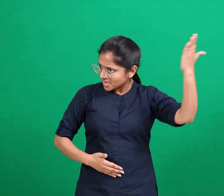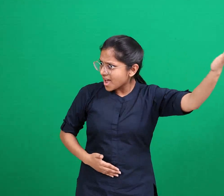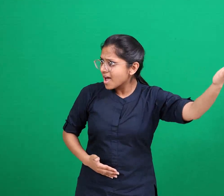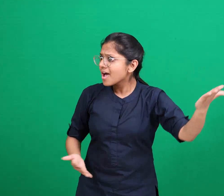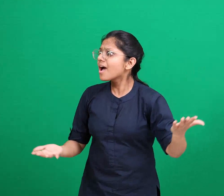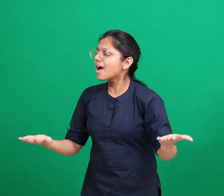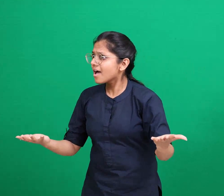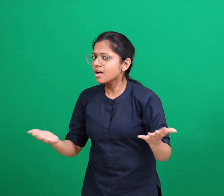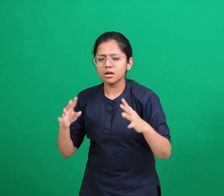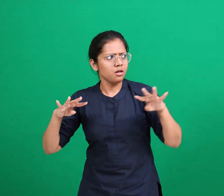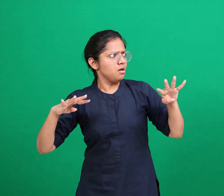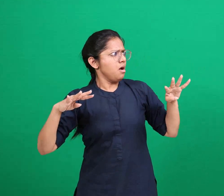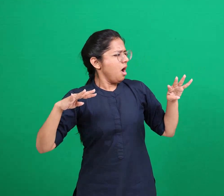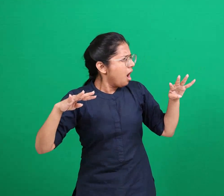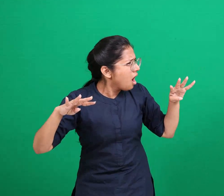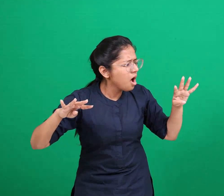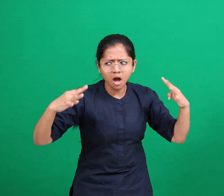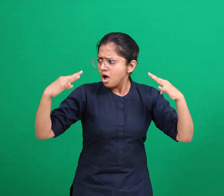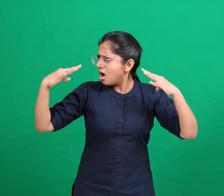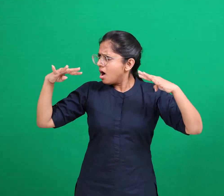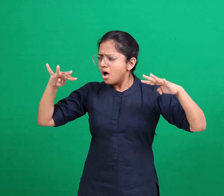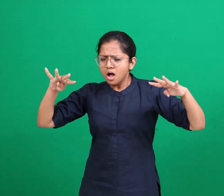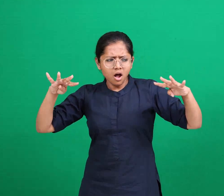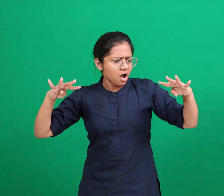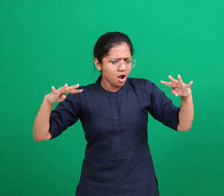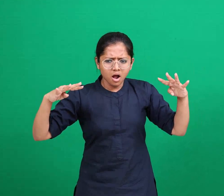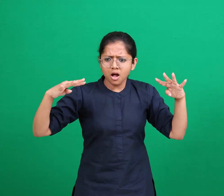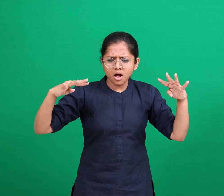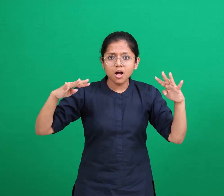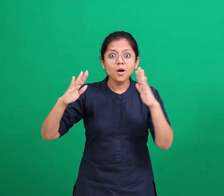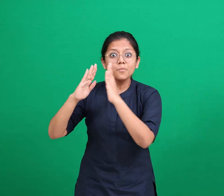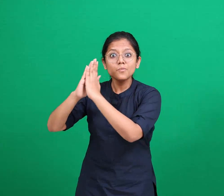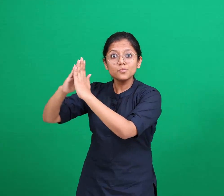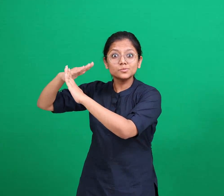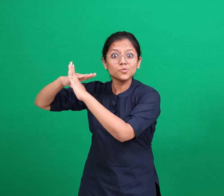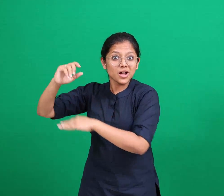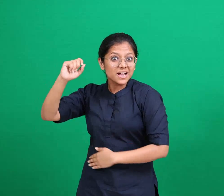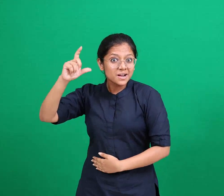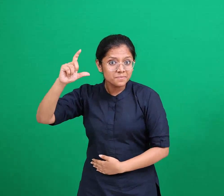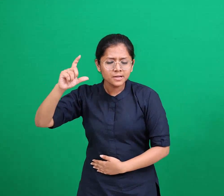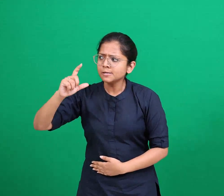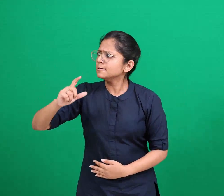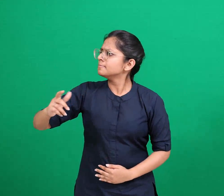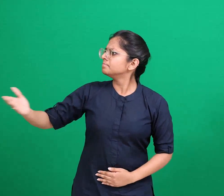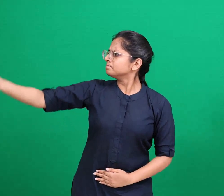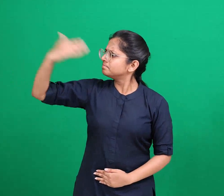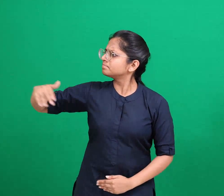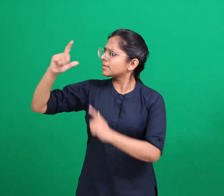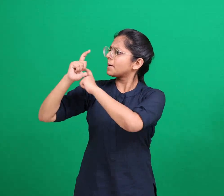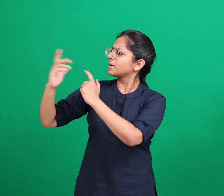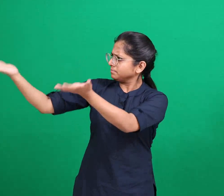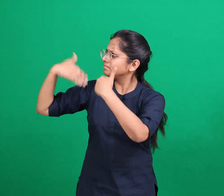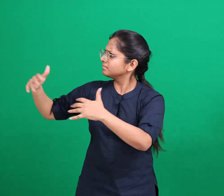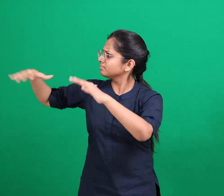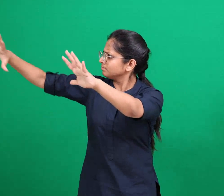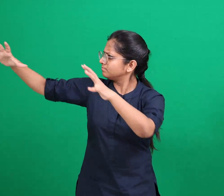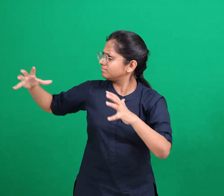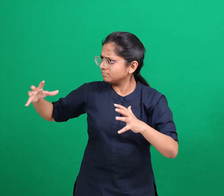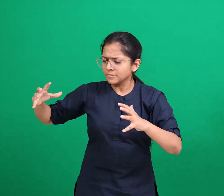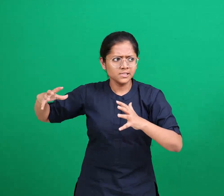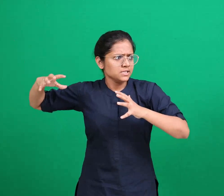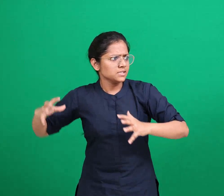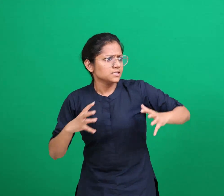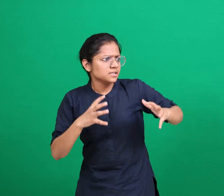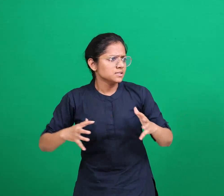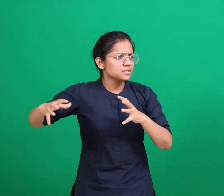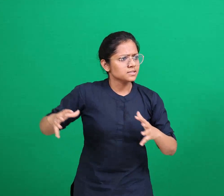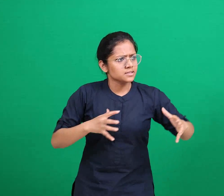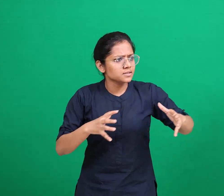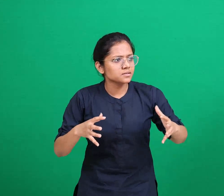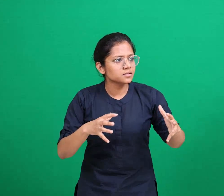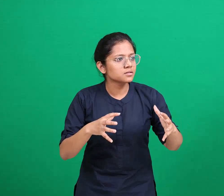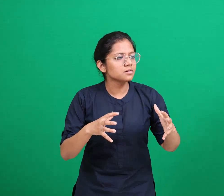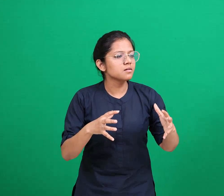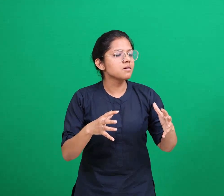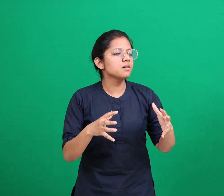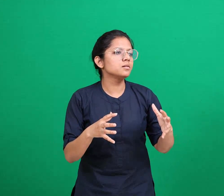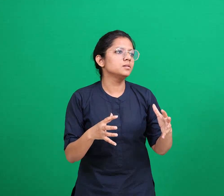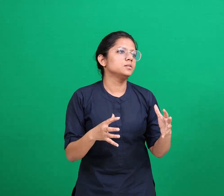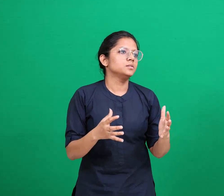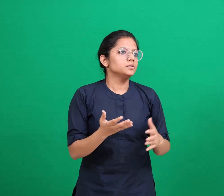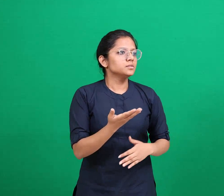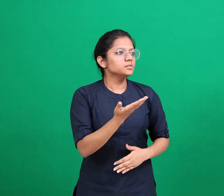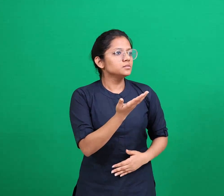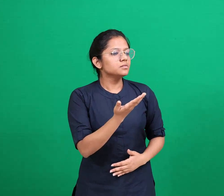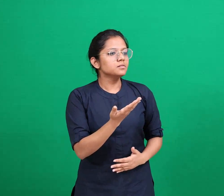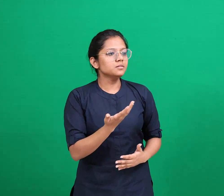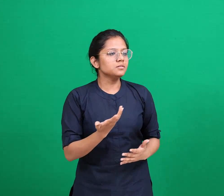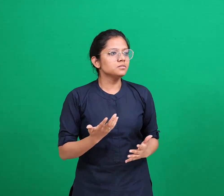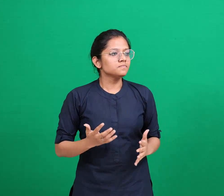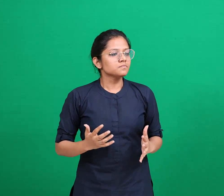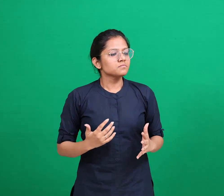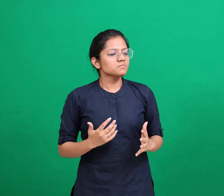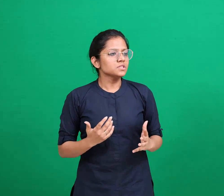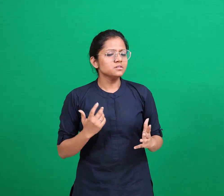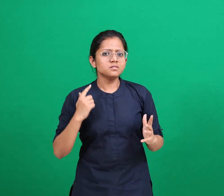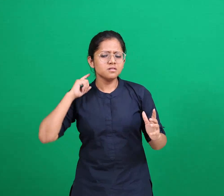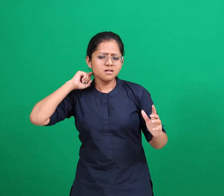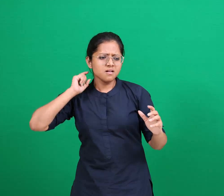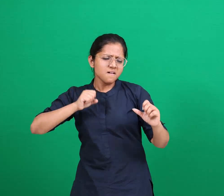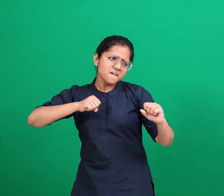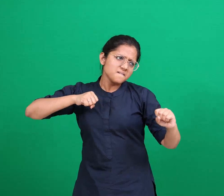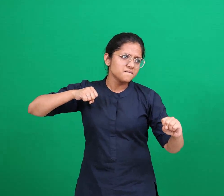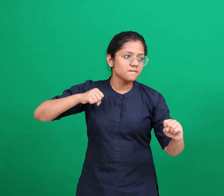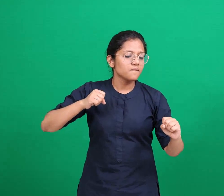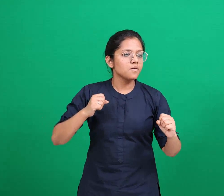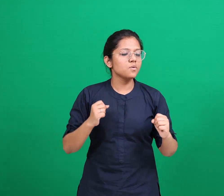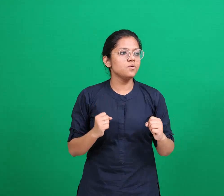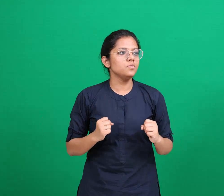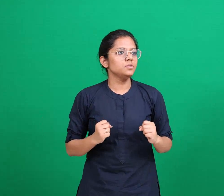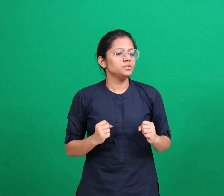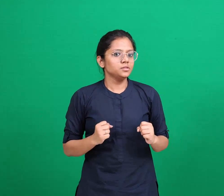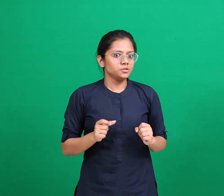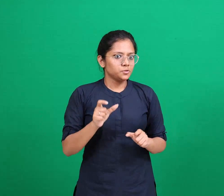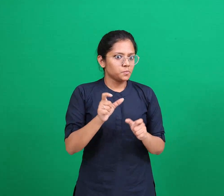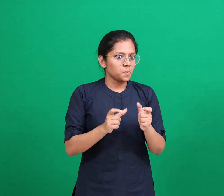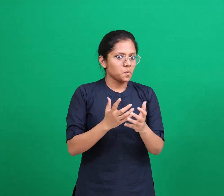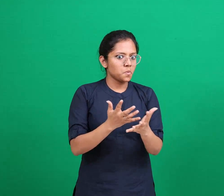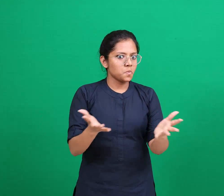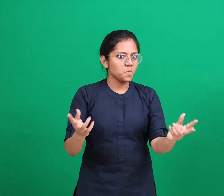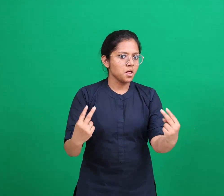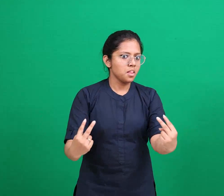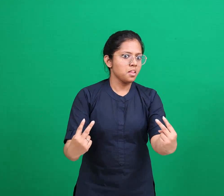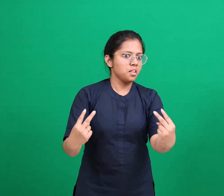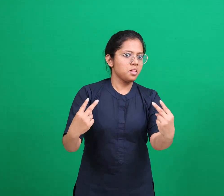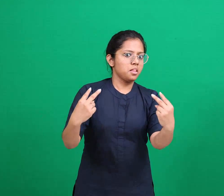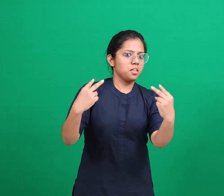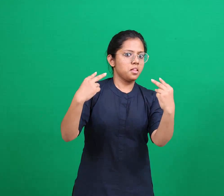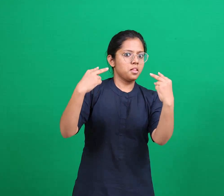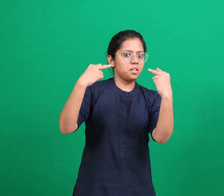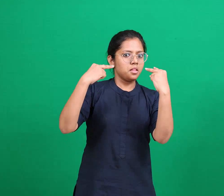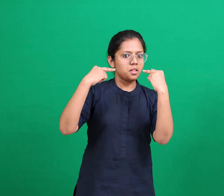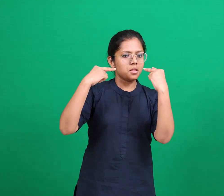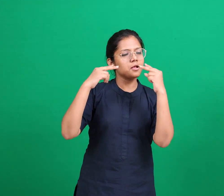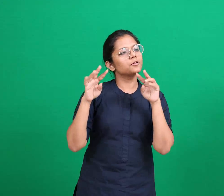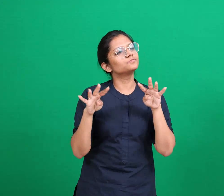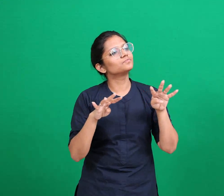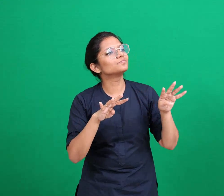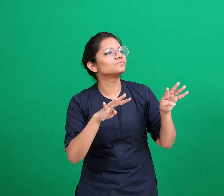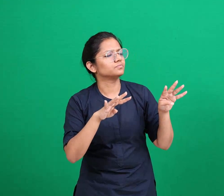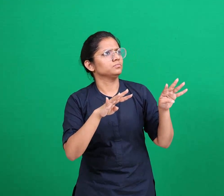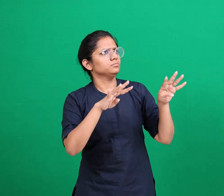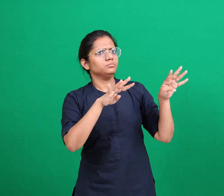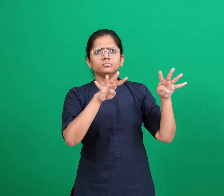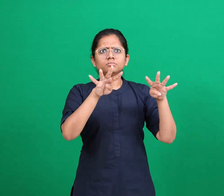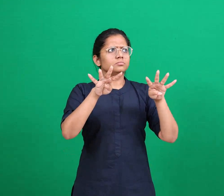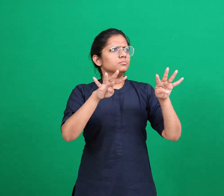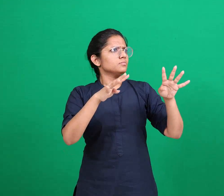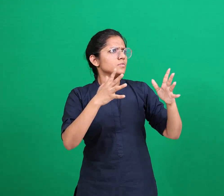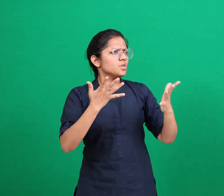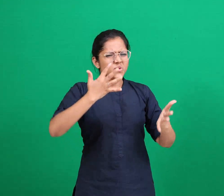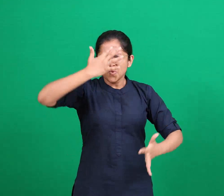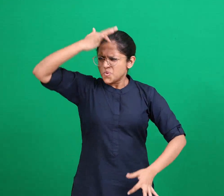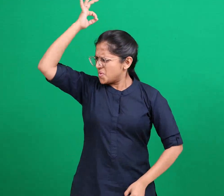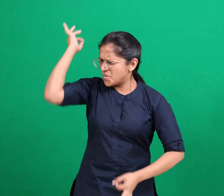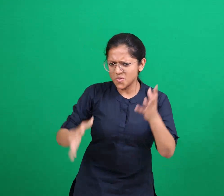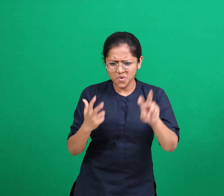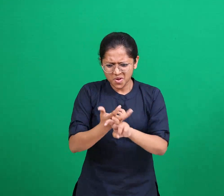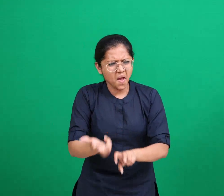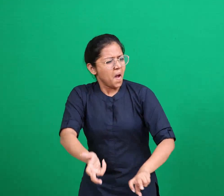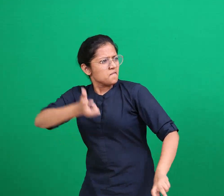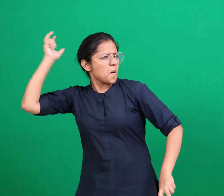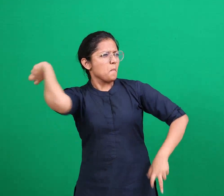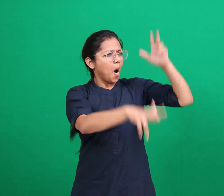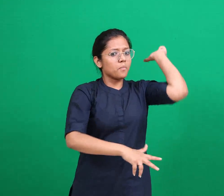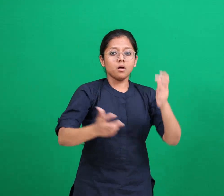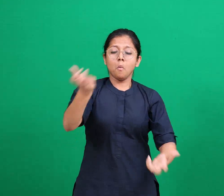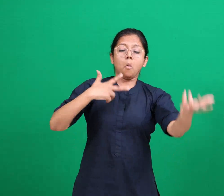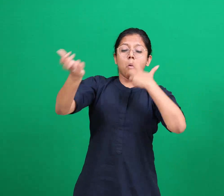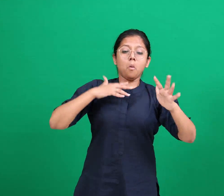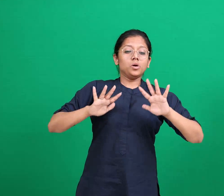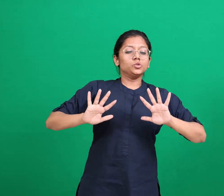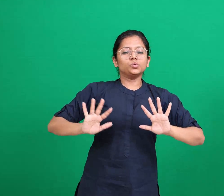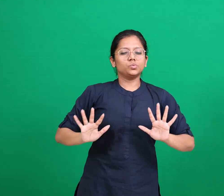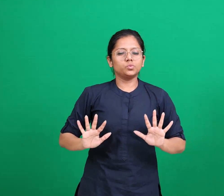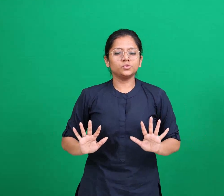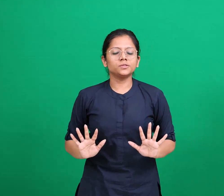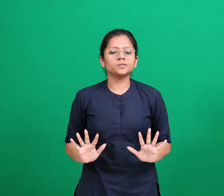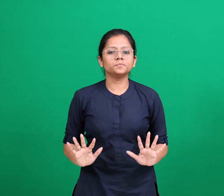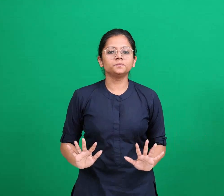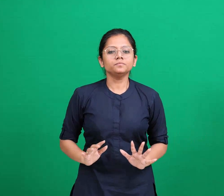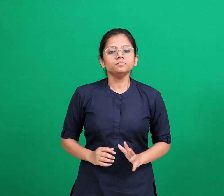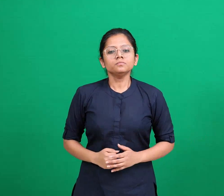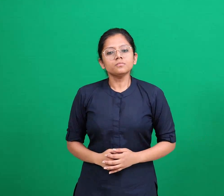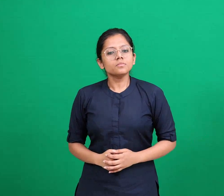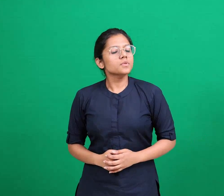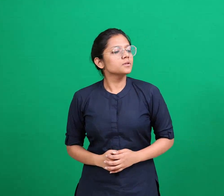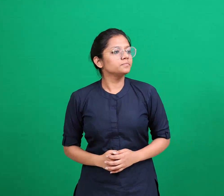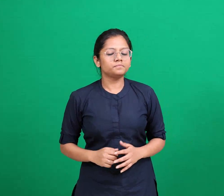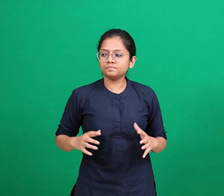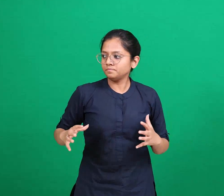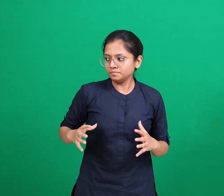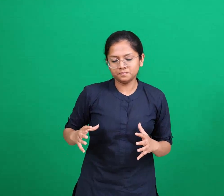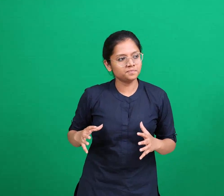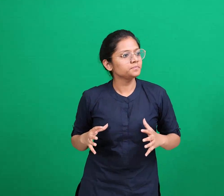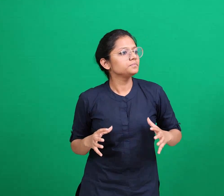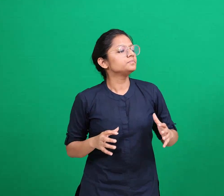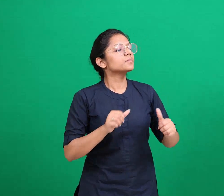At that point, the captain went with the officers and brought the apostles- but not by force, for fear the people would stone them.